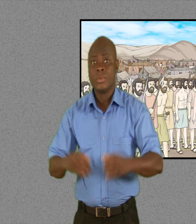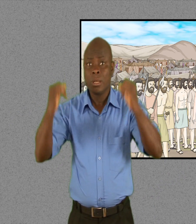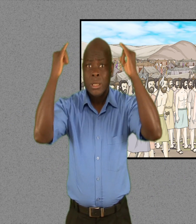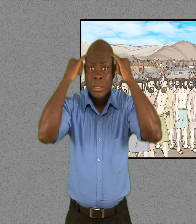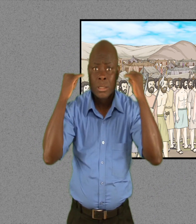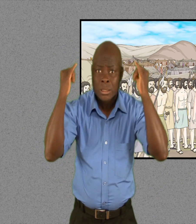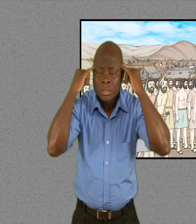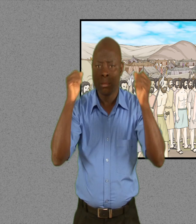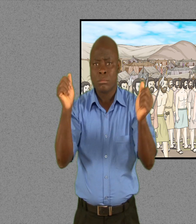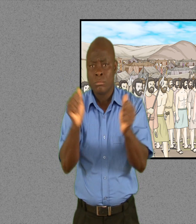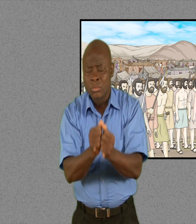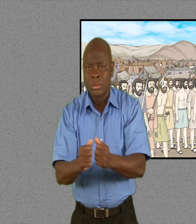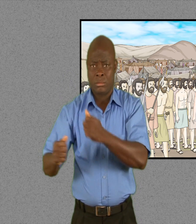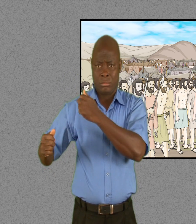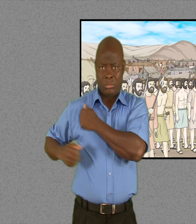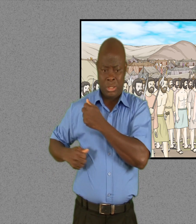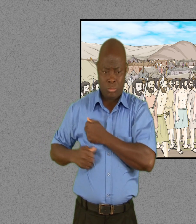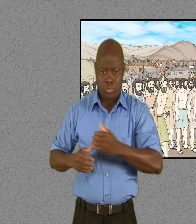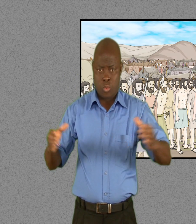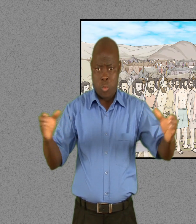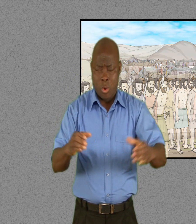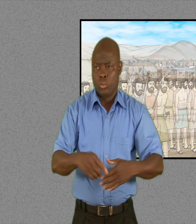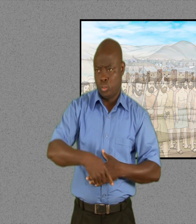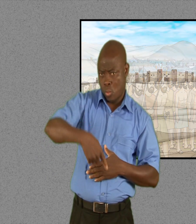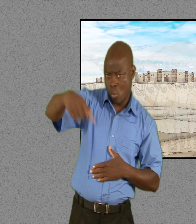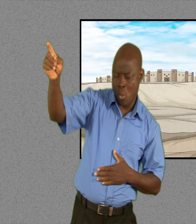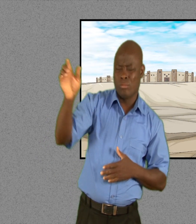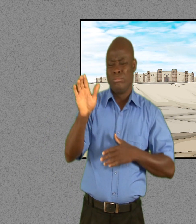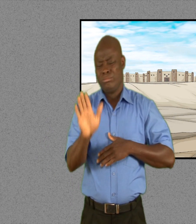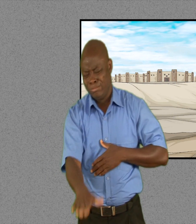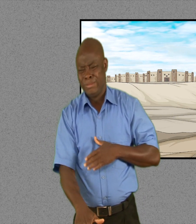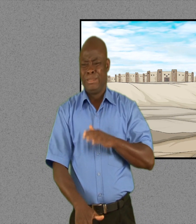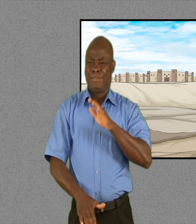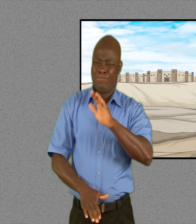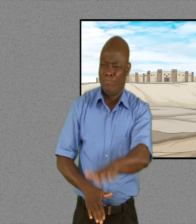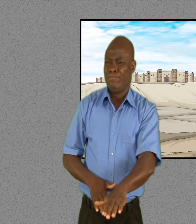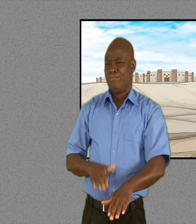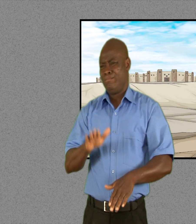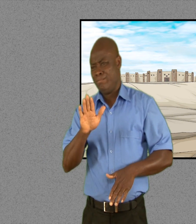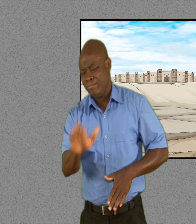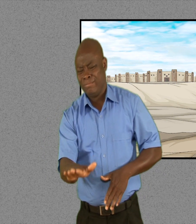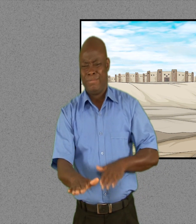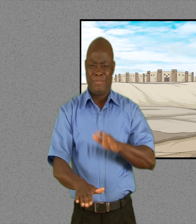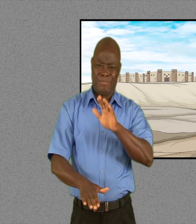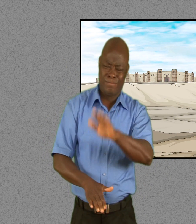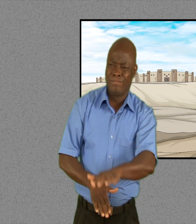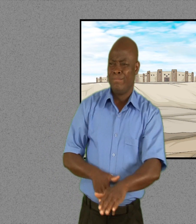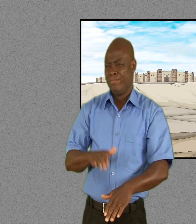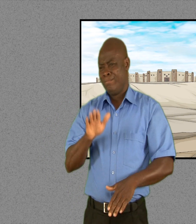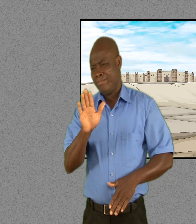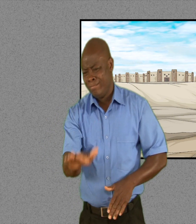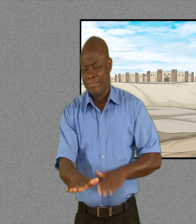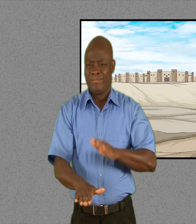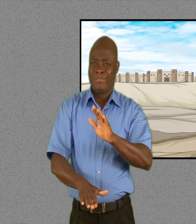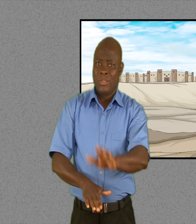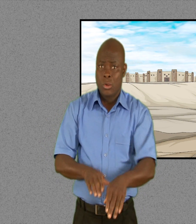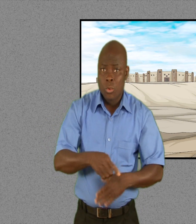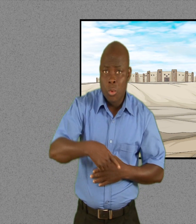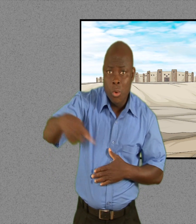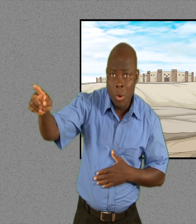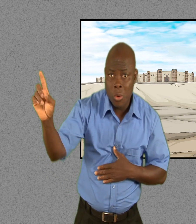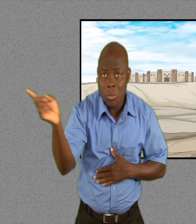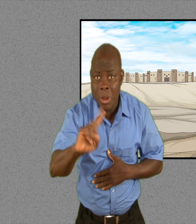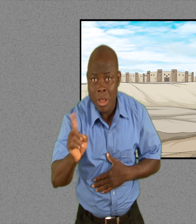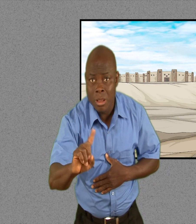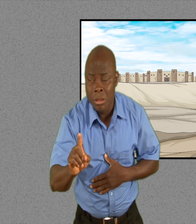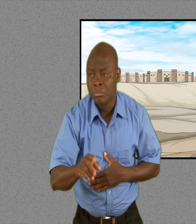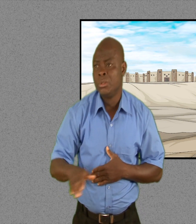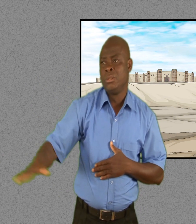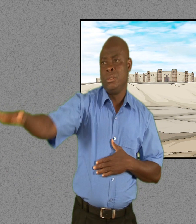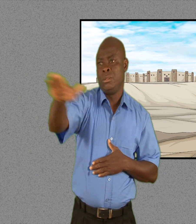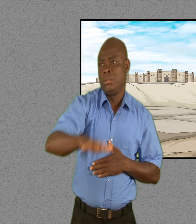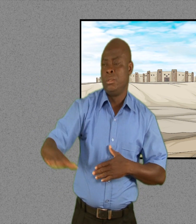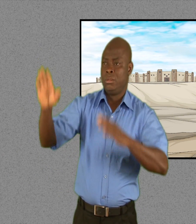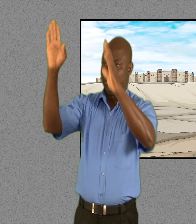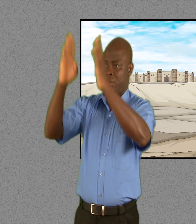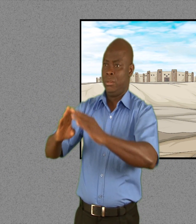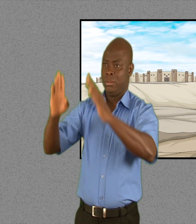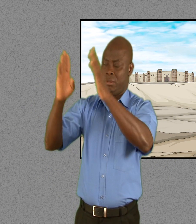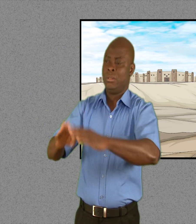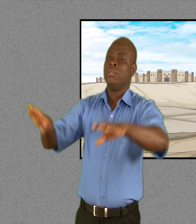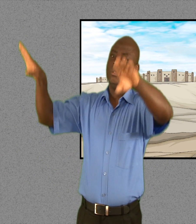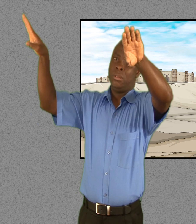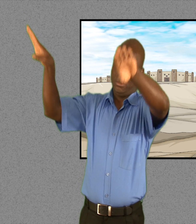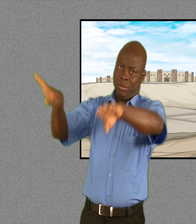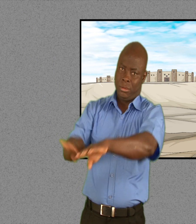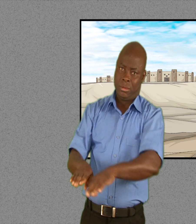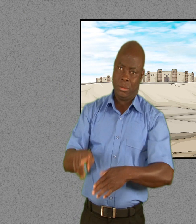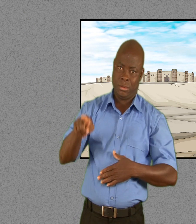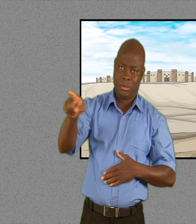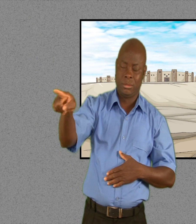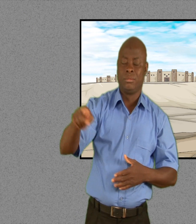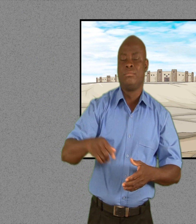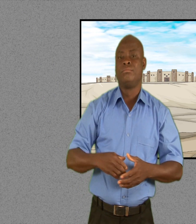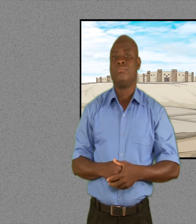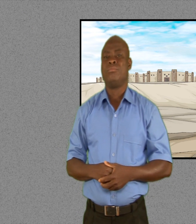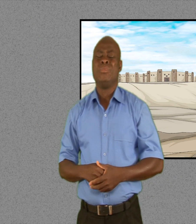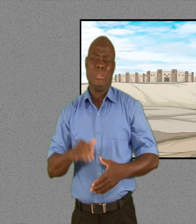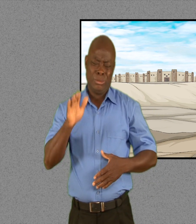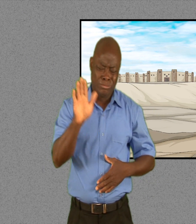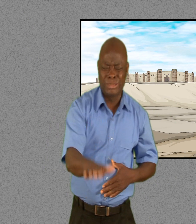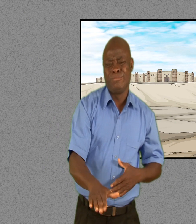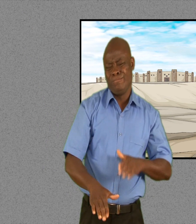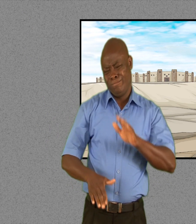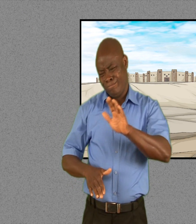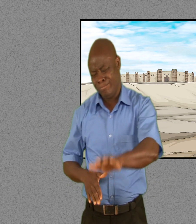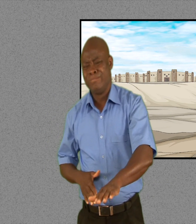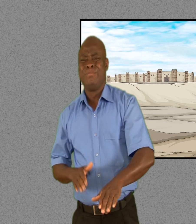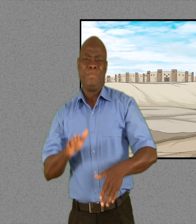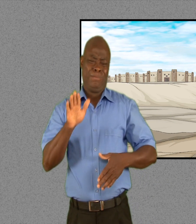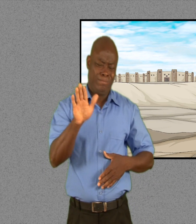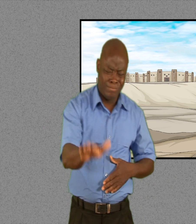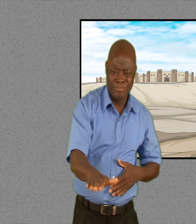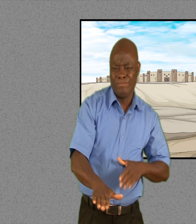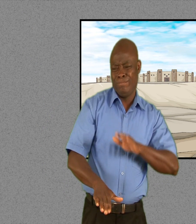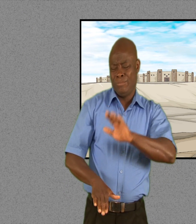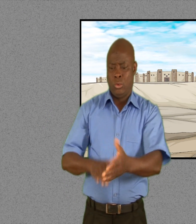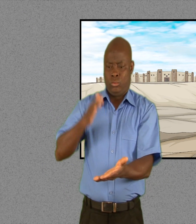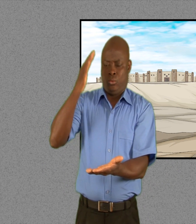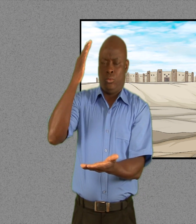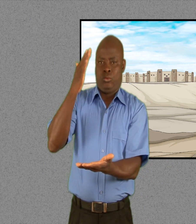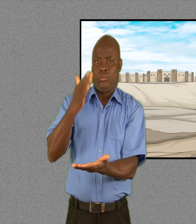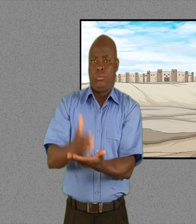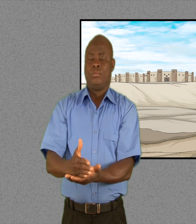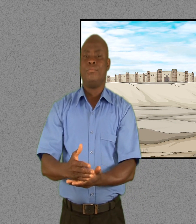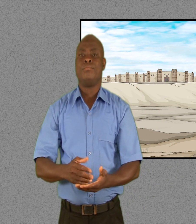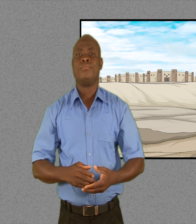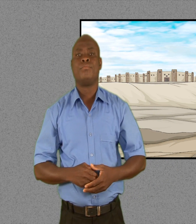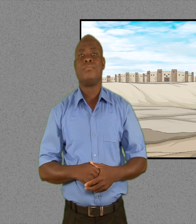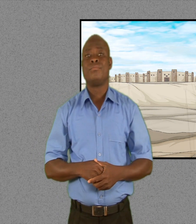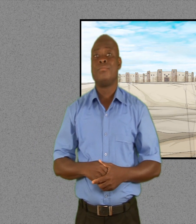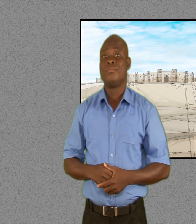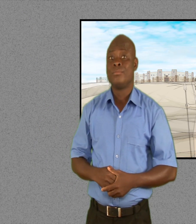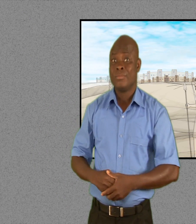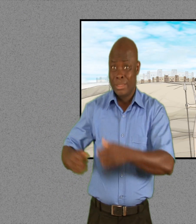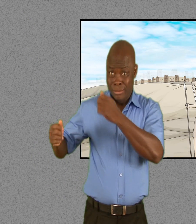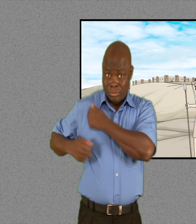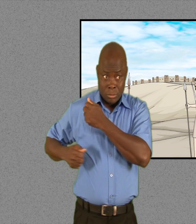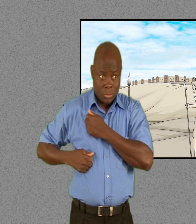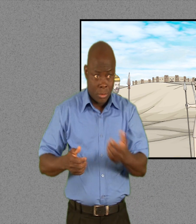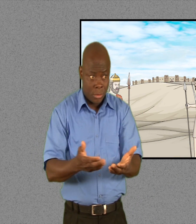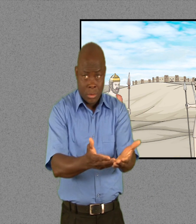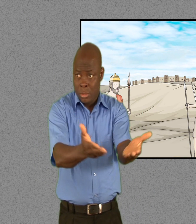So Joshua and the whole army set out to attack Ai.